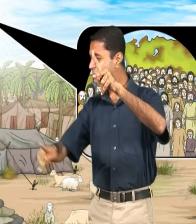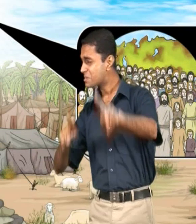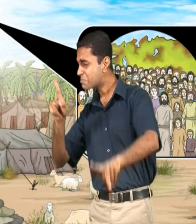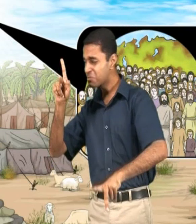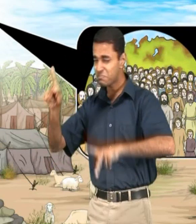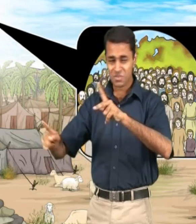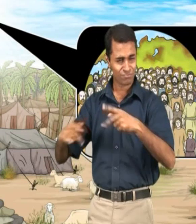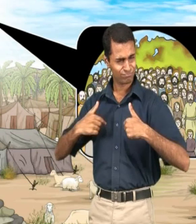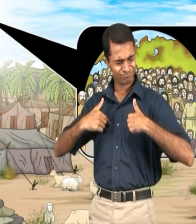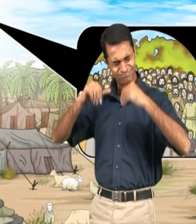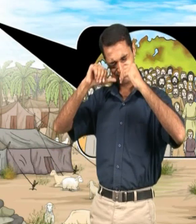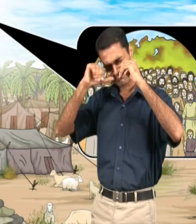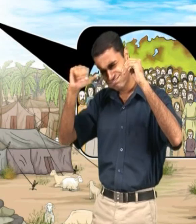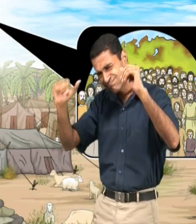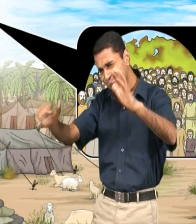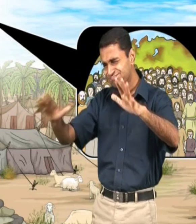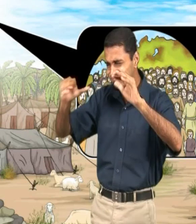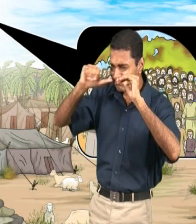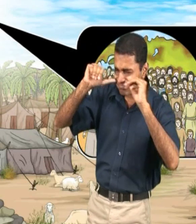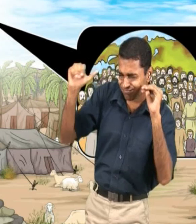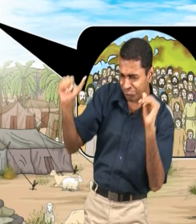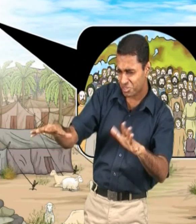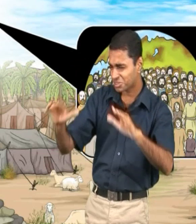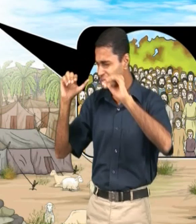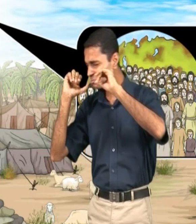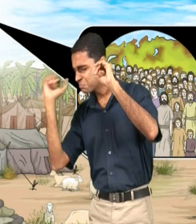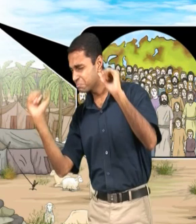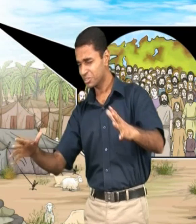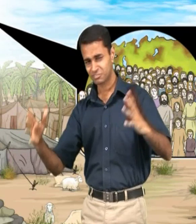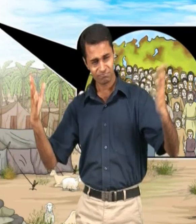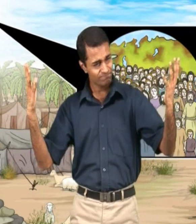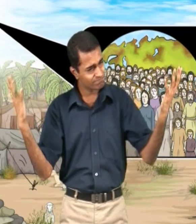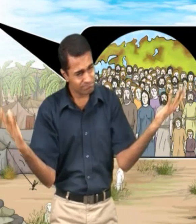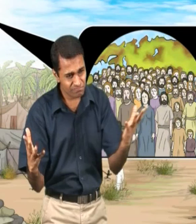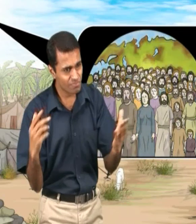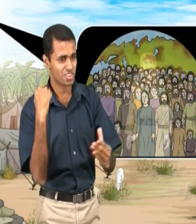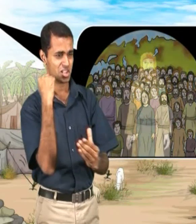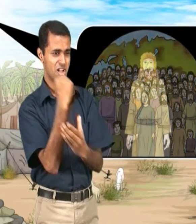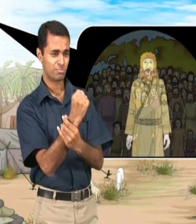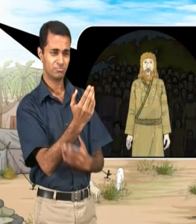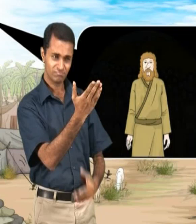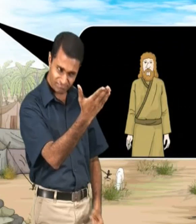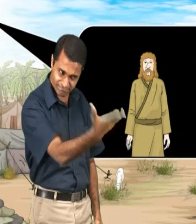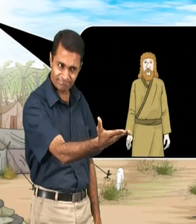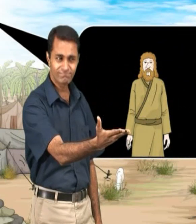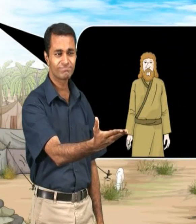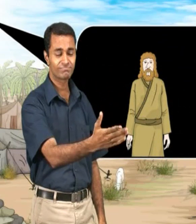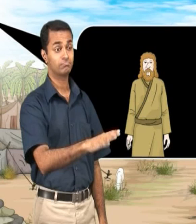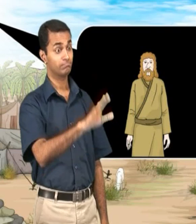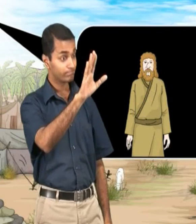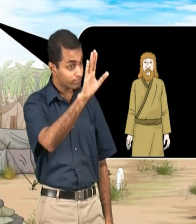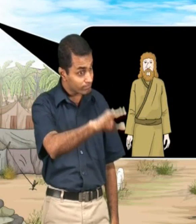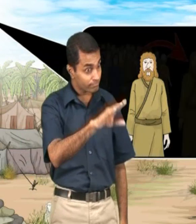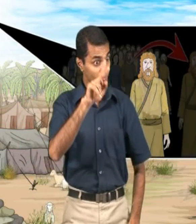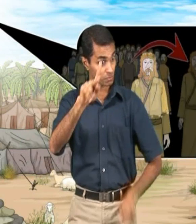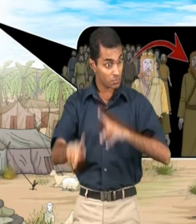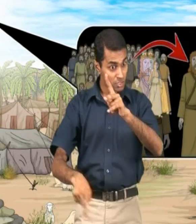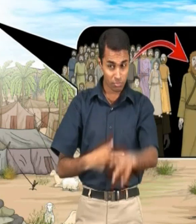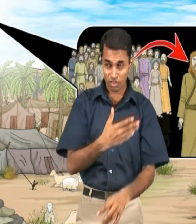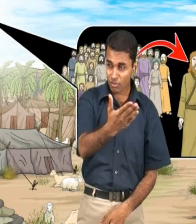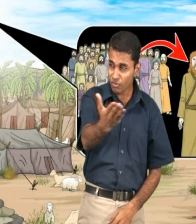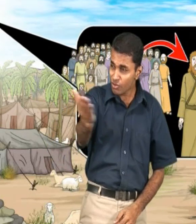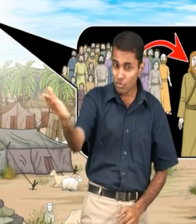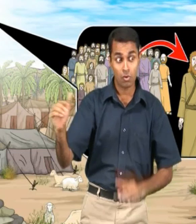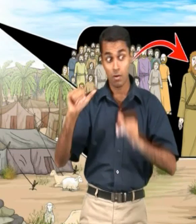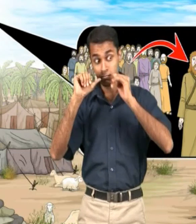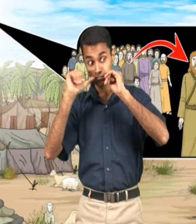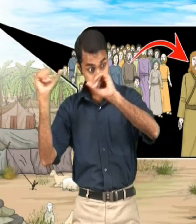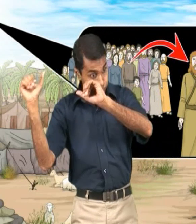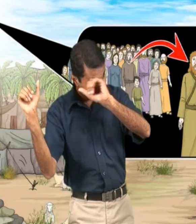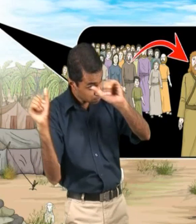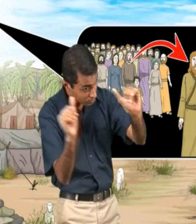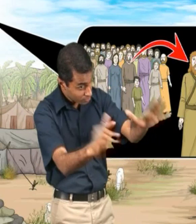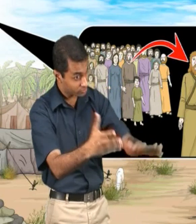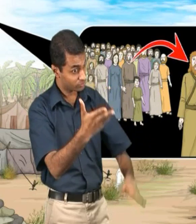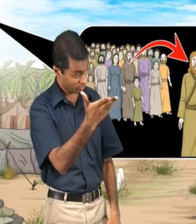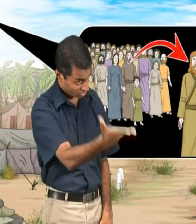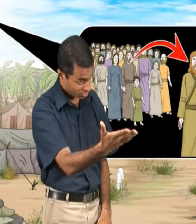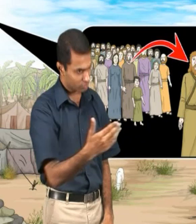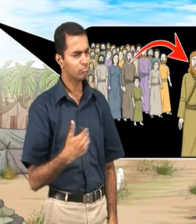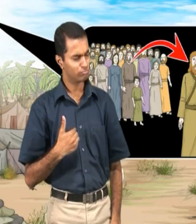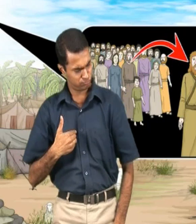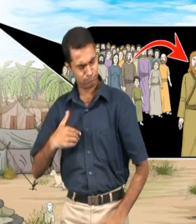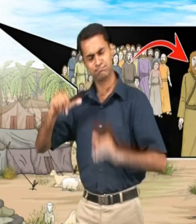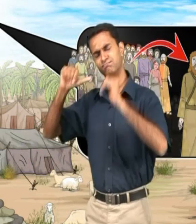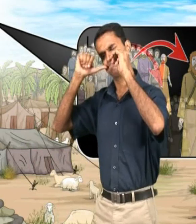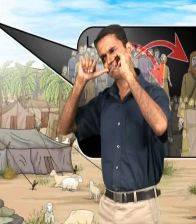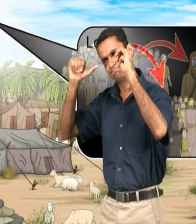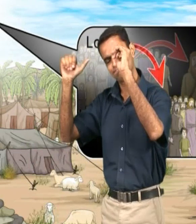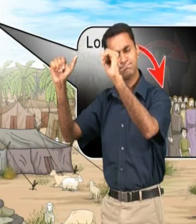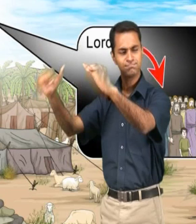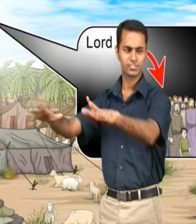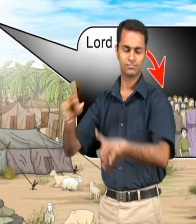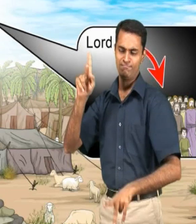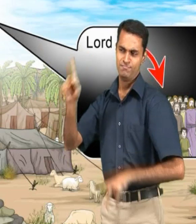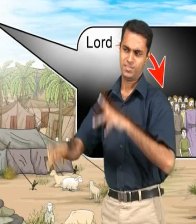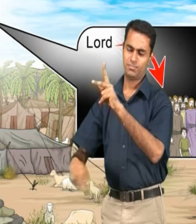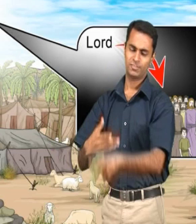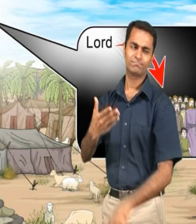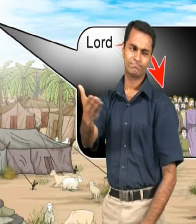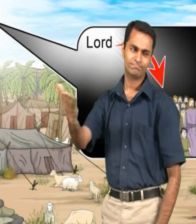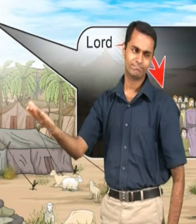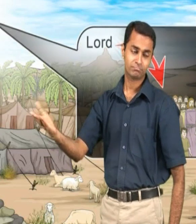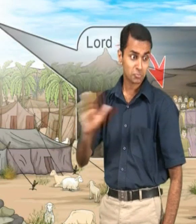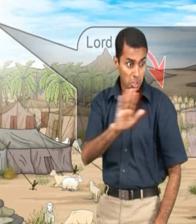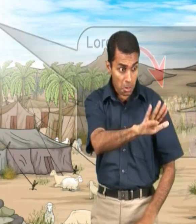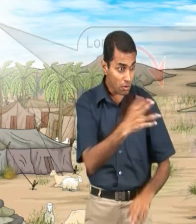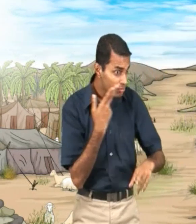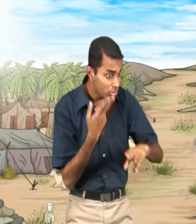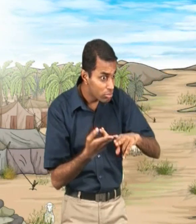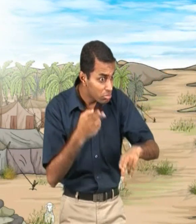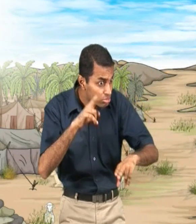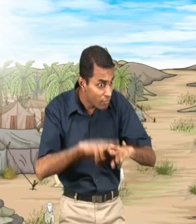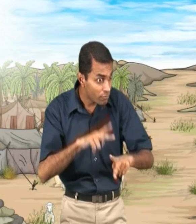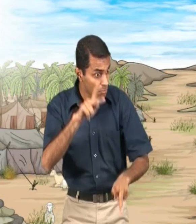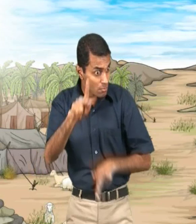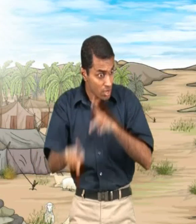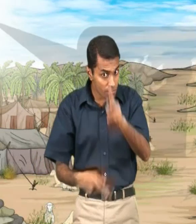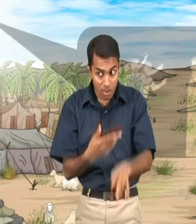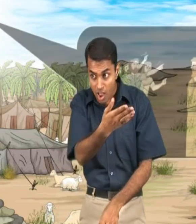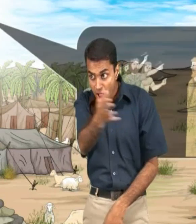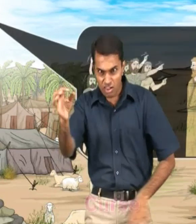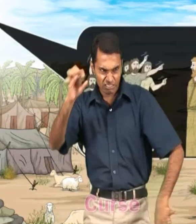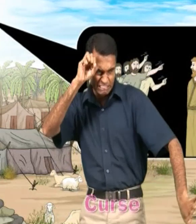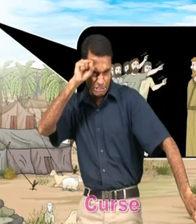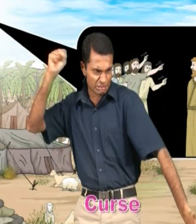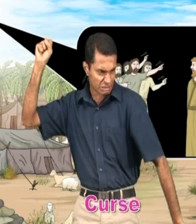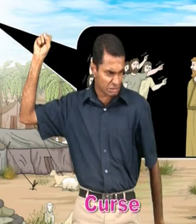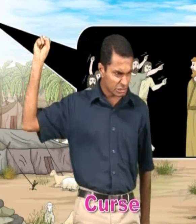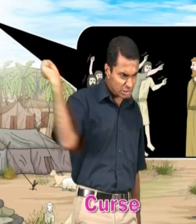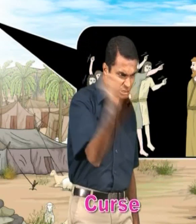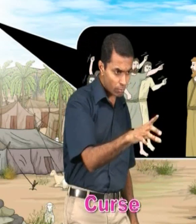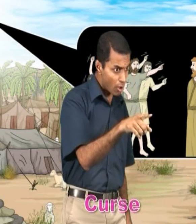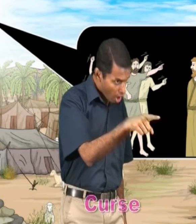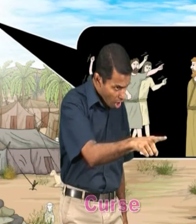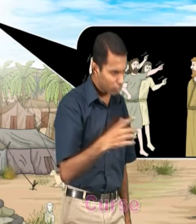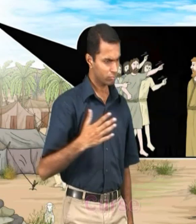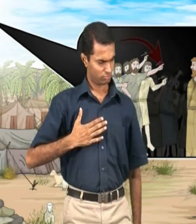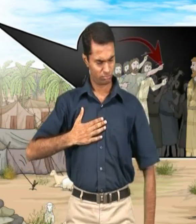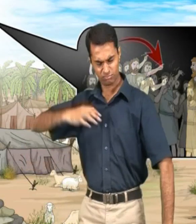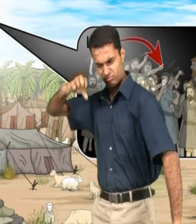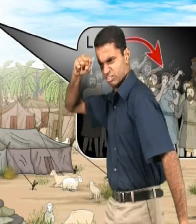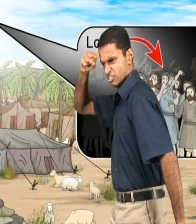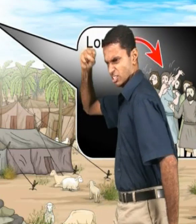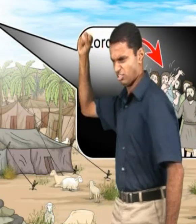I will bless those who bless you and curse those who curse you;